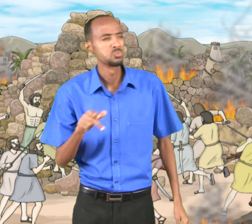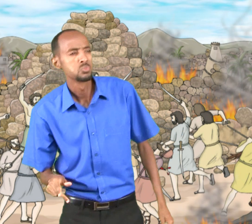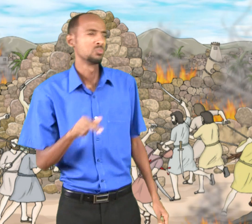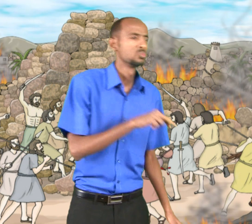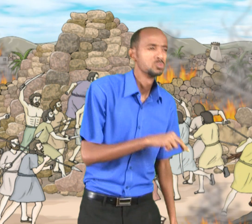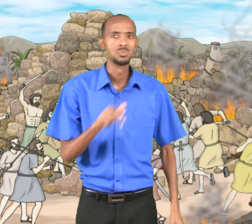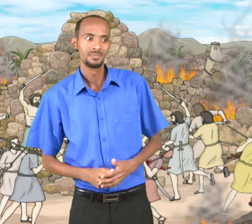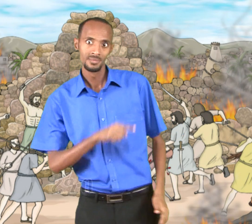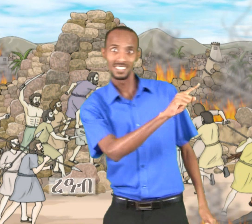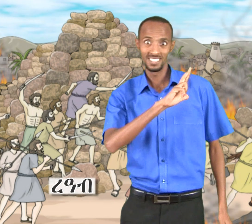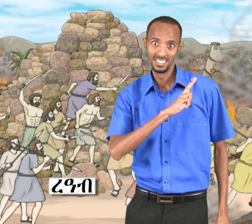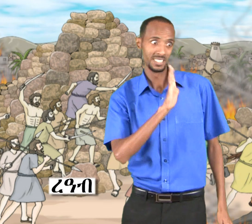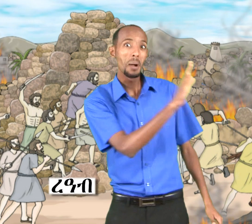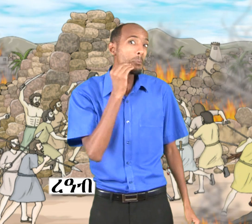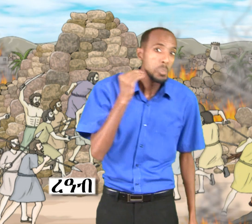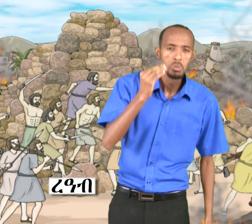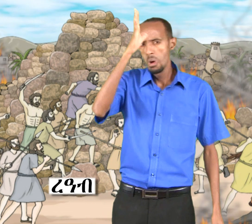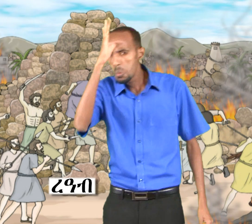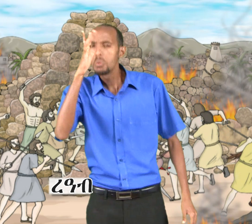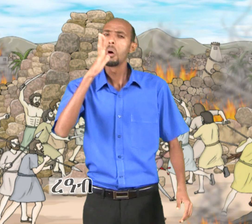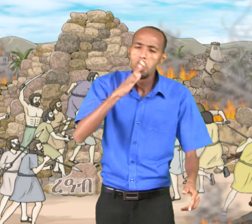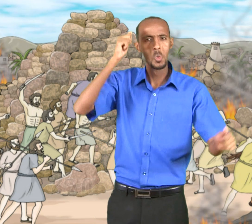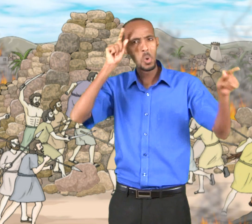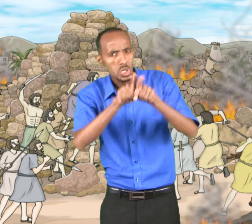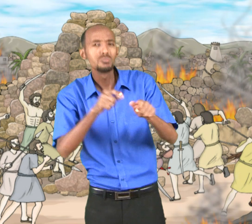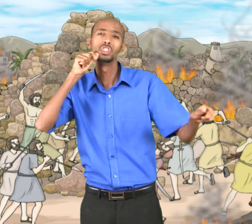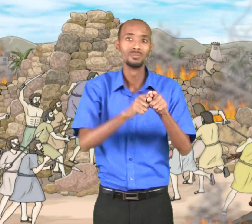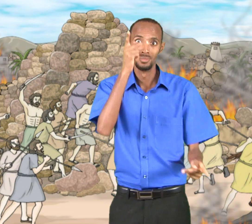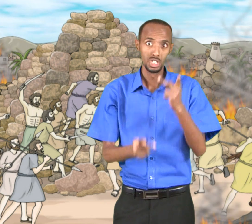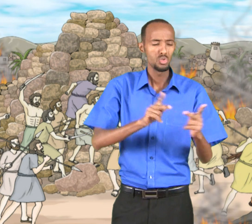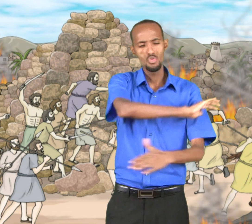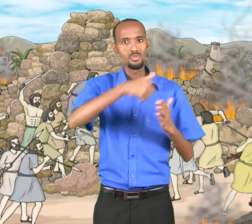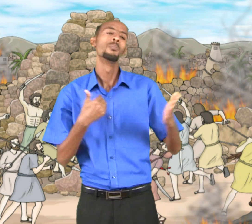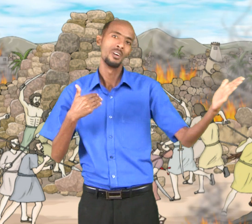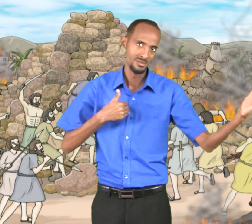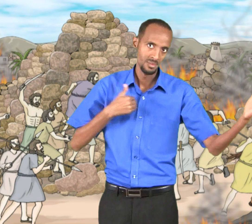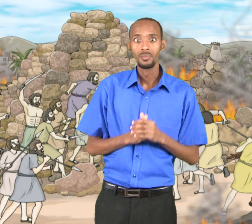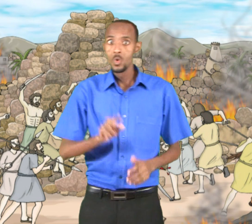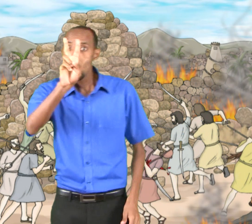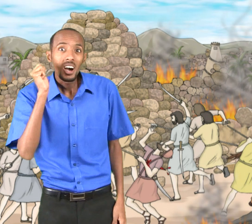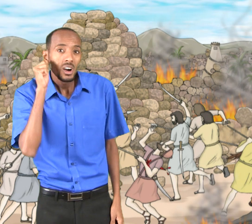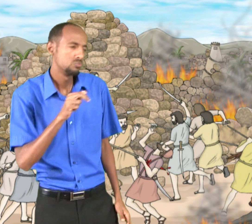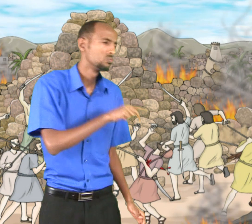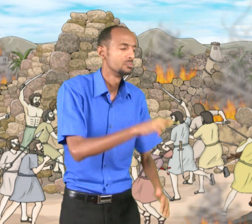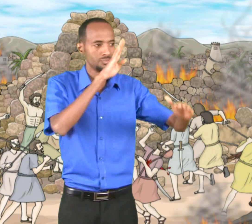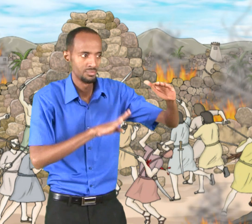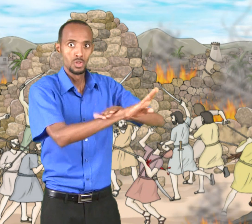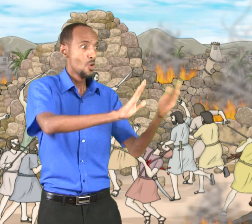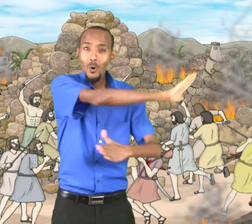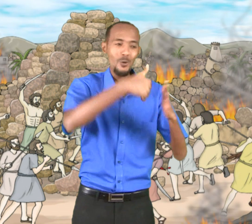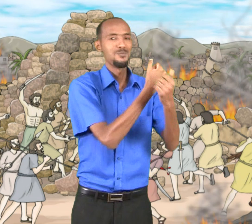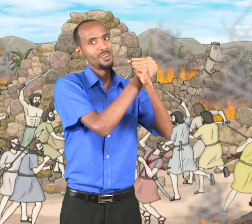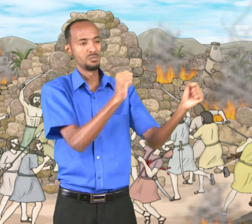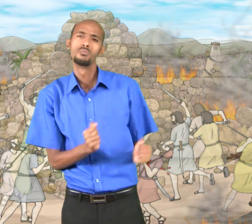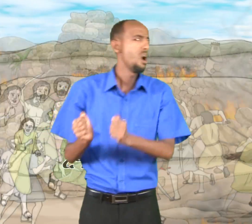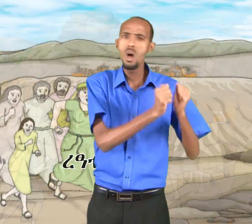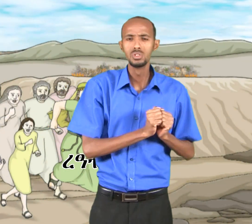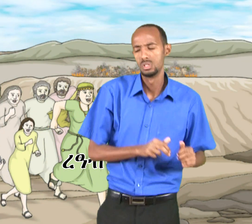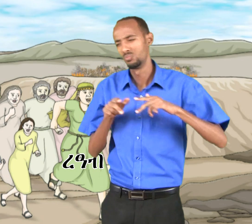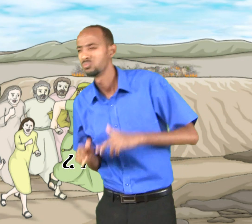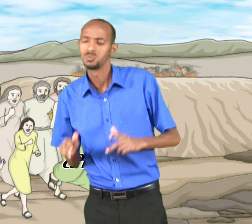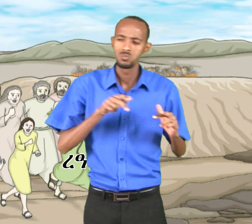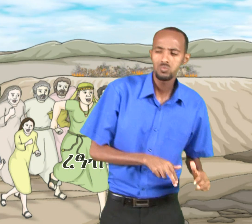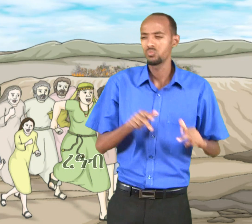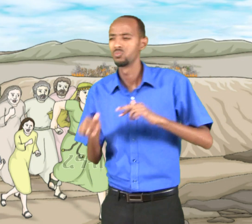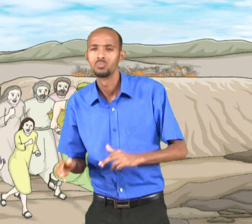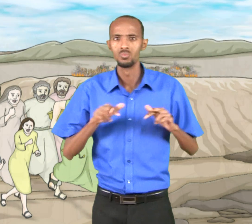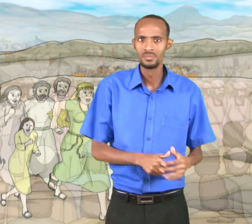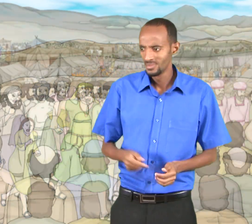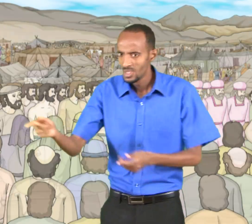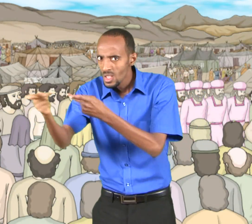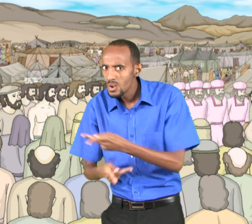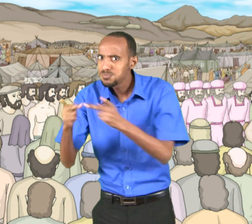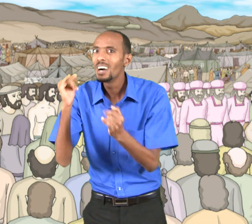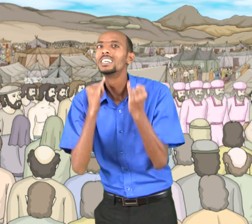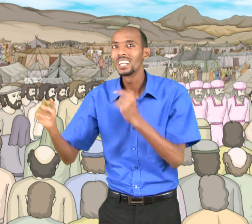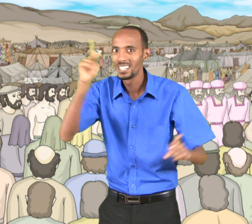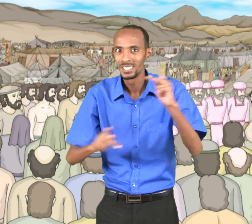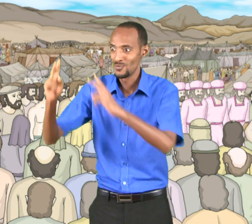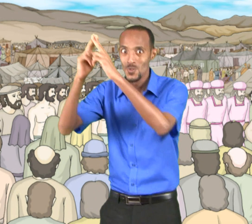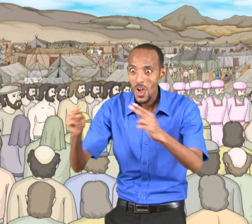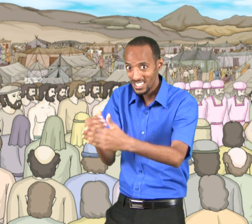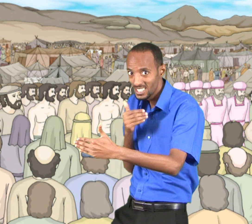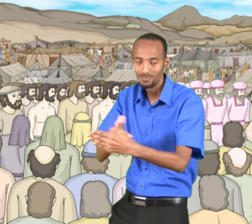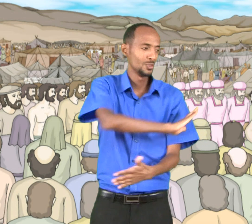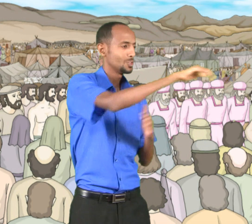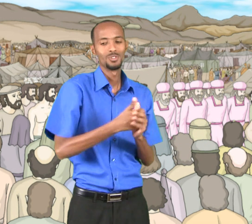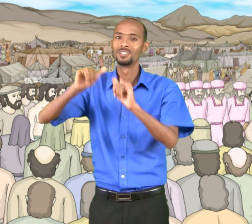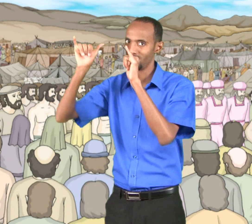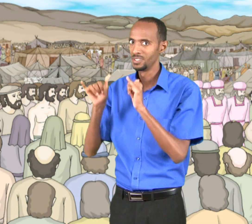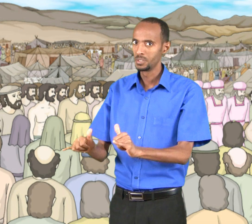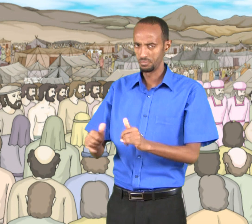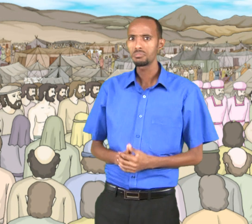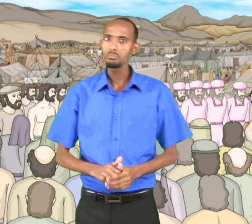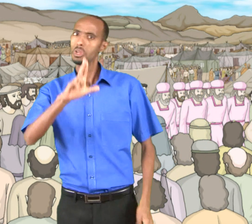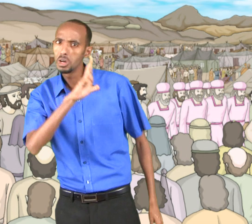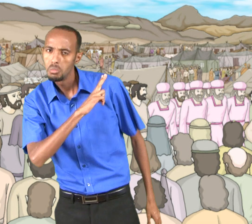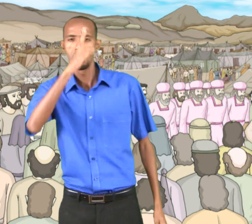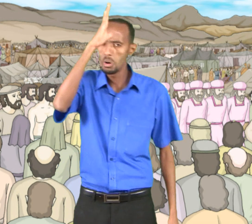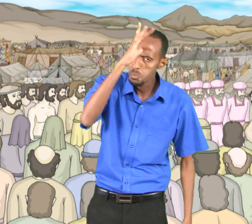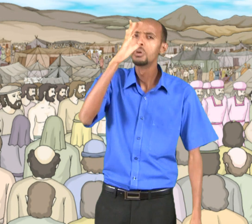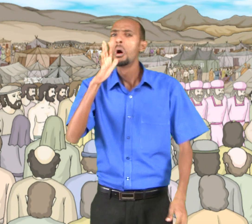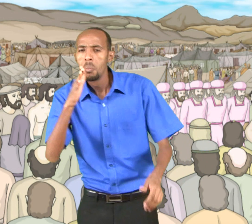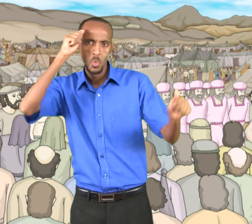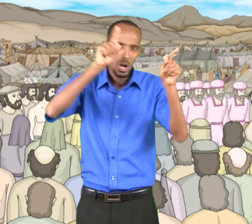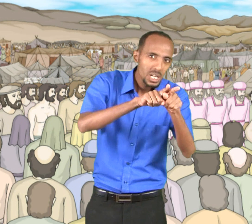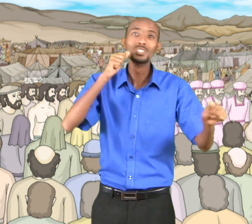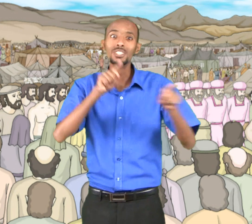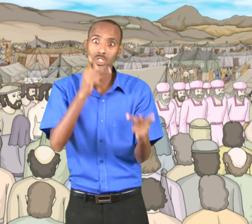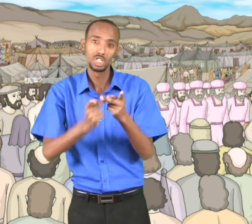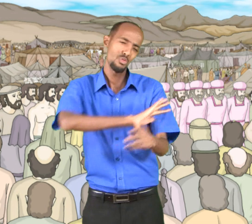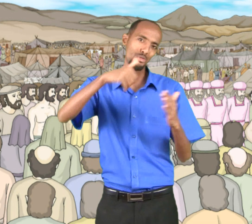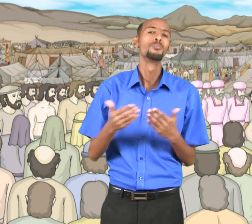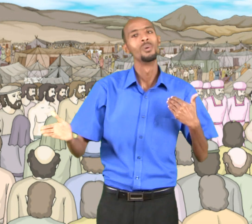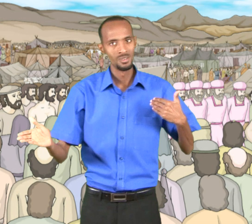Meanwhile, Joshua told the two men who had spied out the land, “Go into the house of the prostitute and bring out the woman and all who are with her, just as you promised her.”